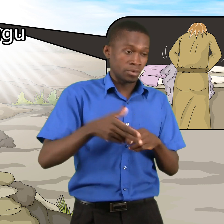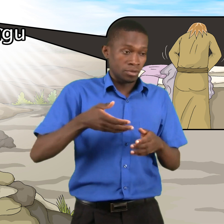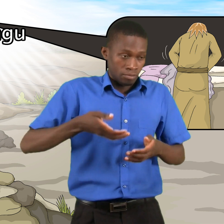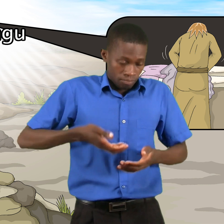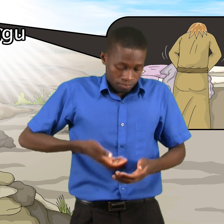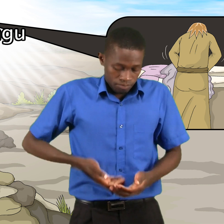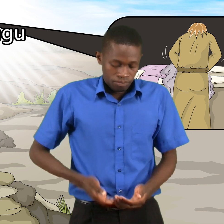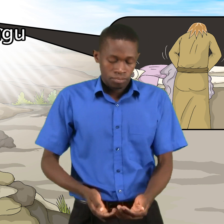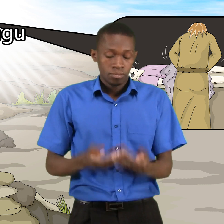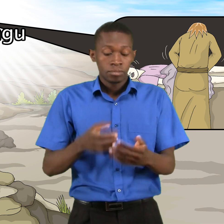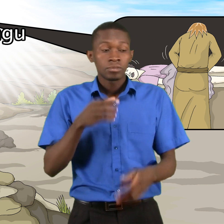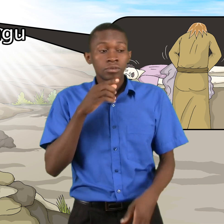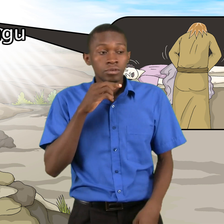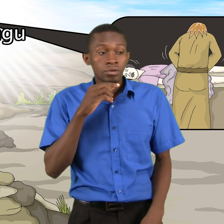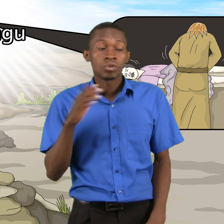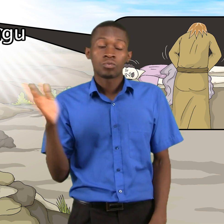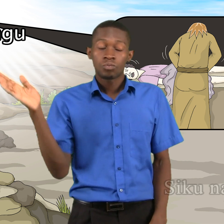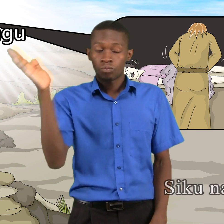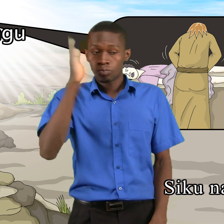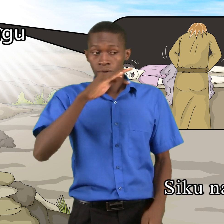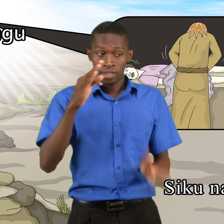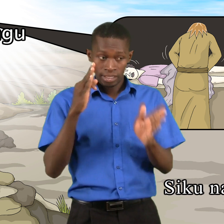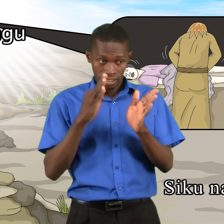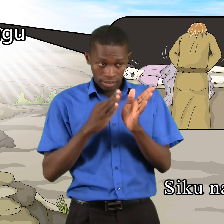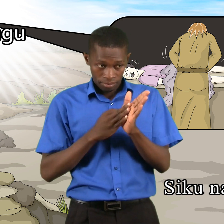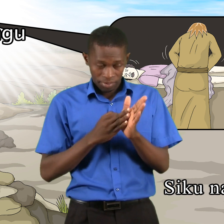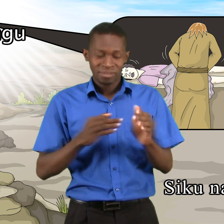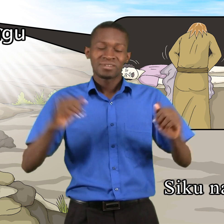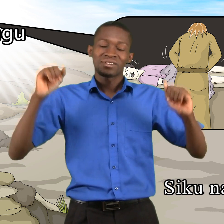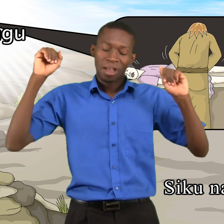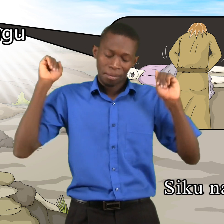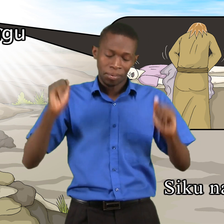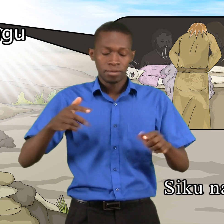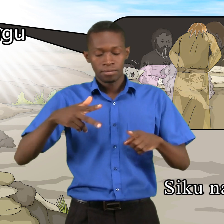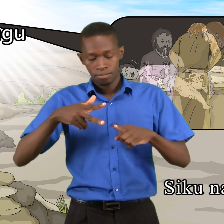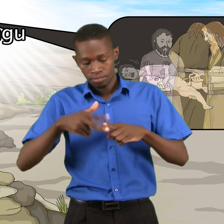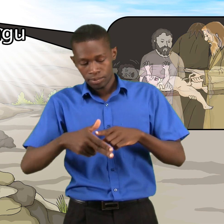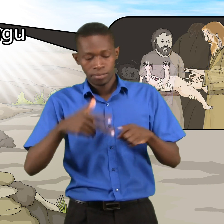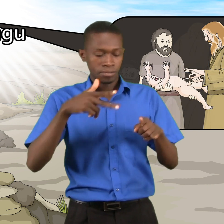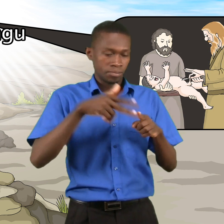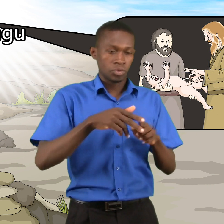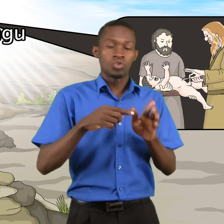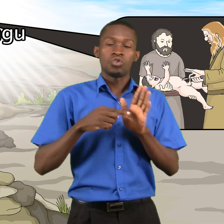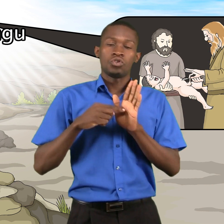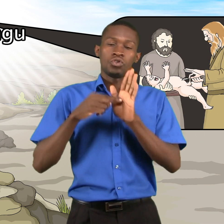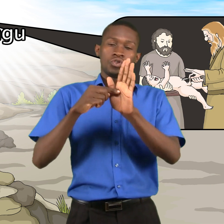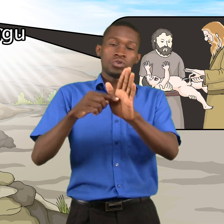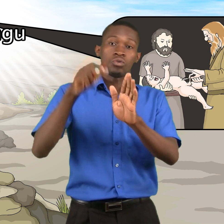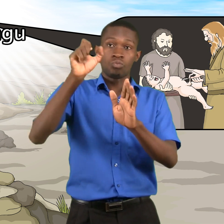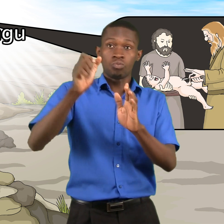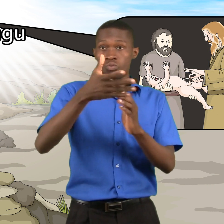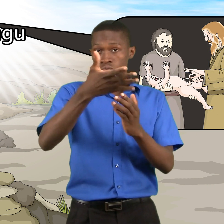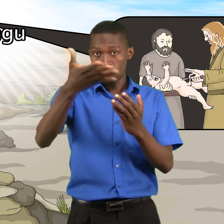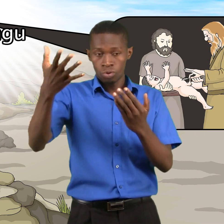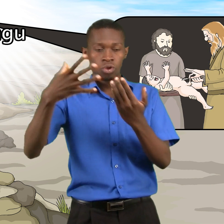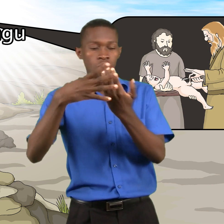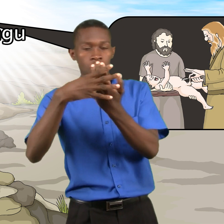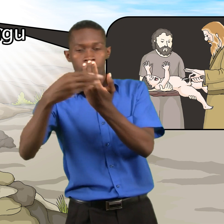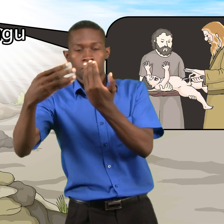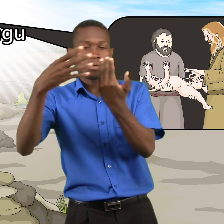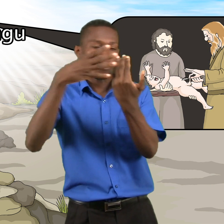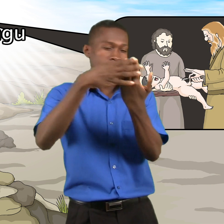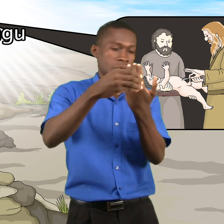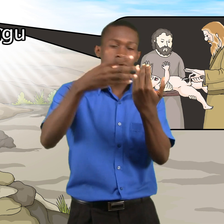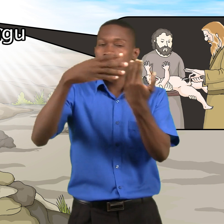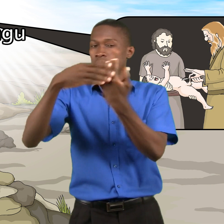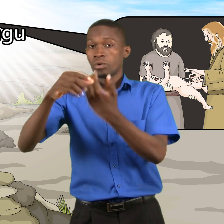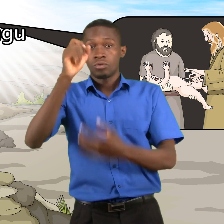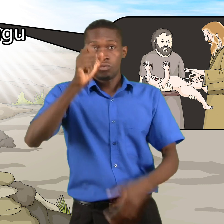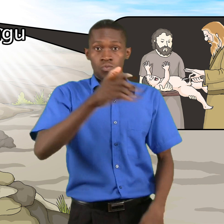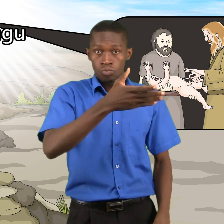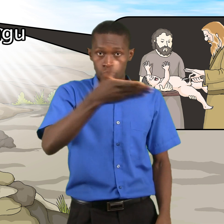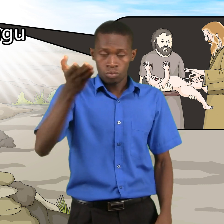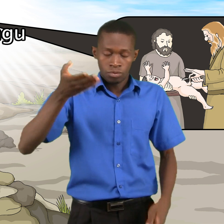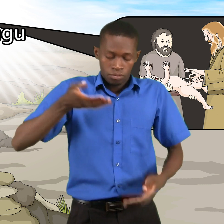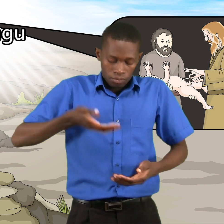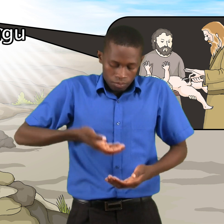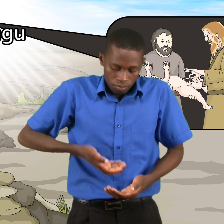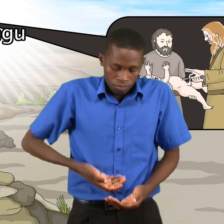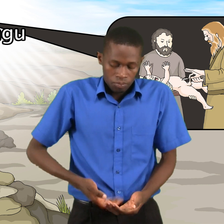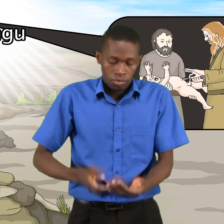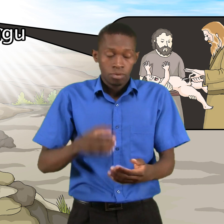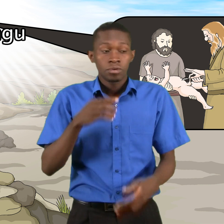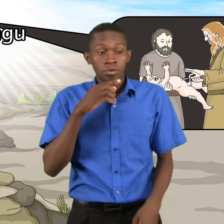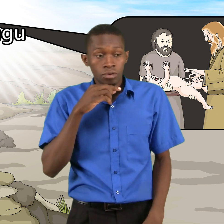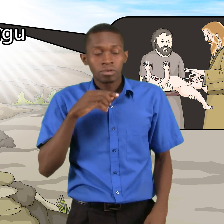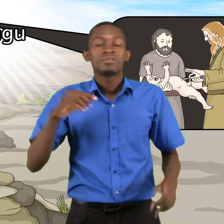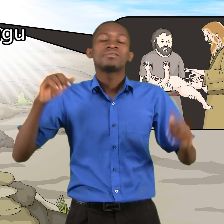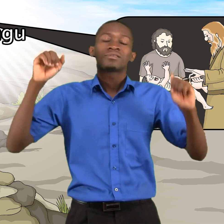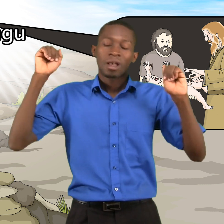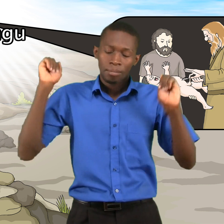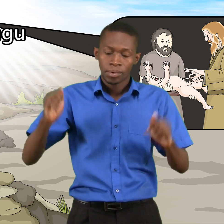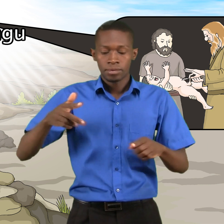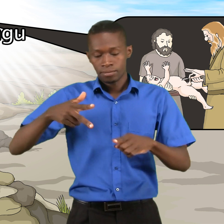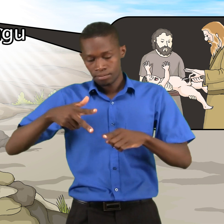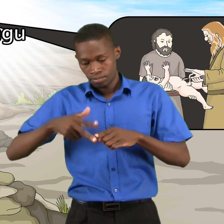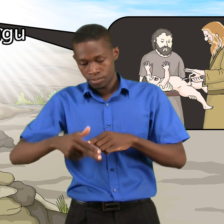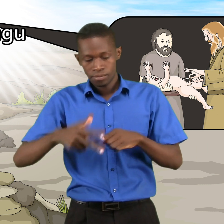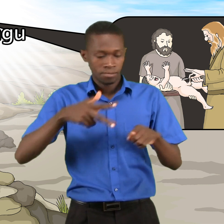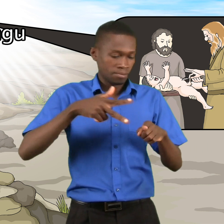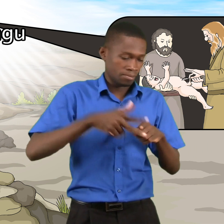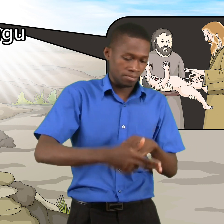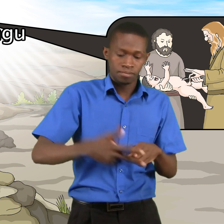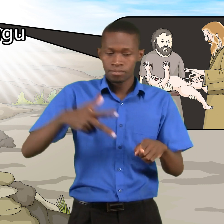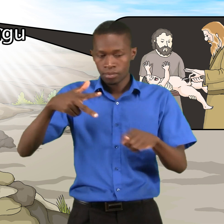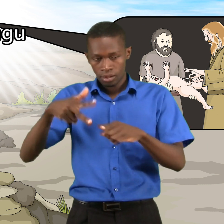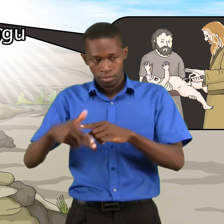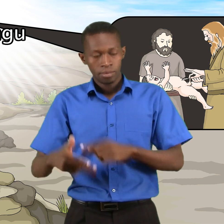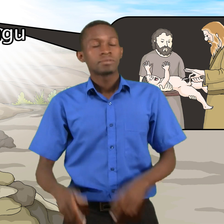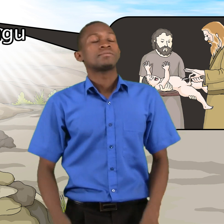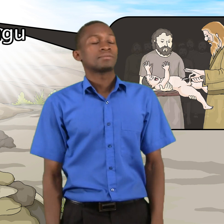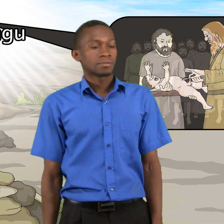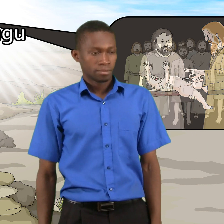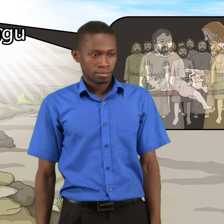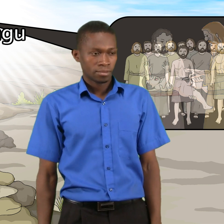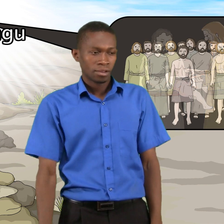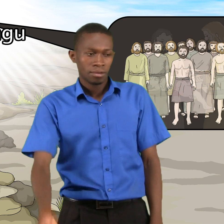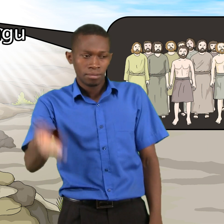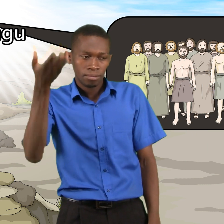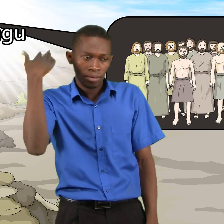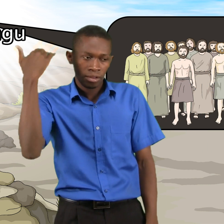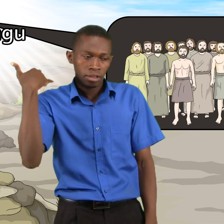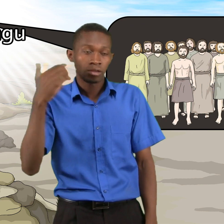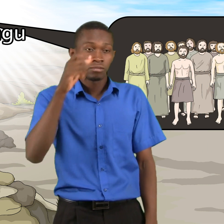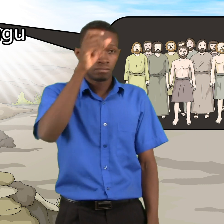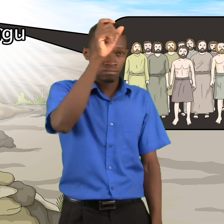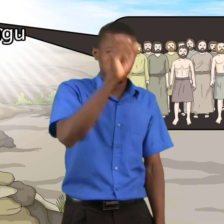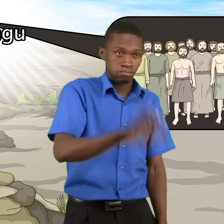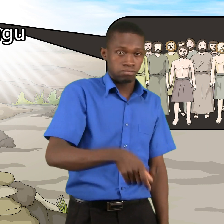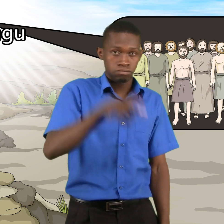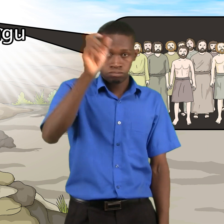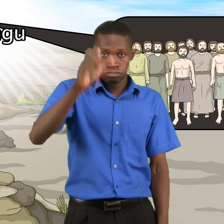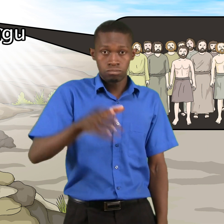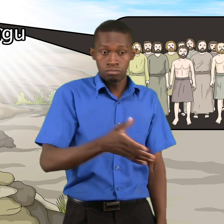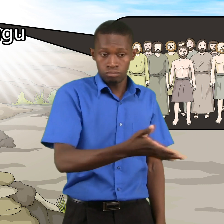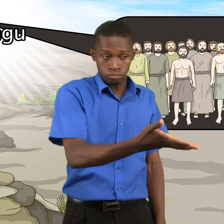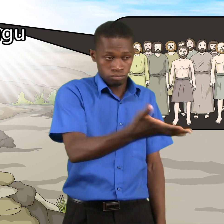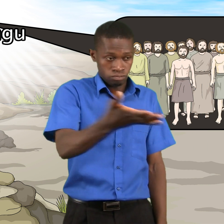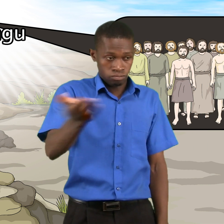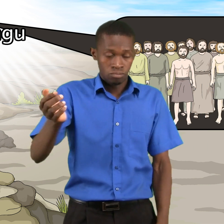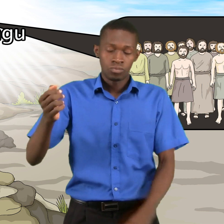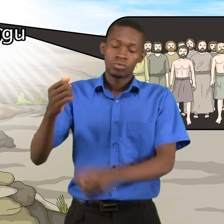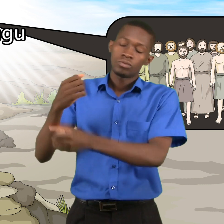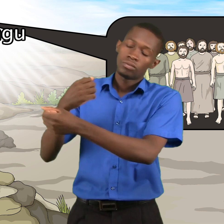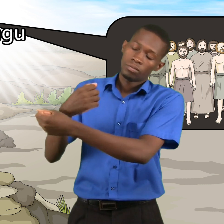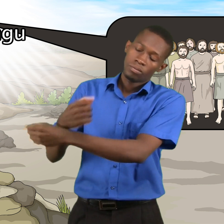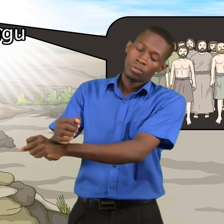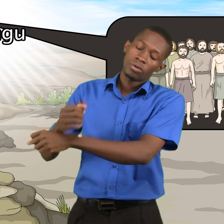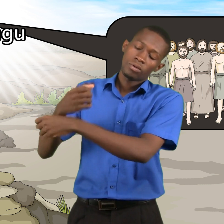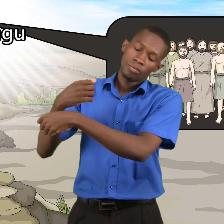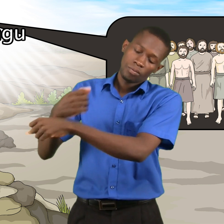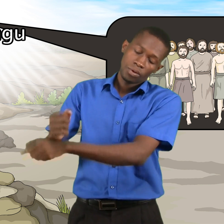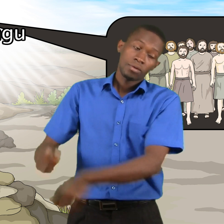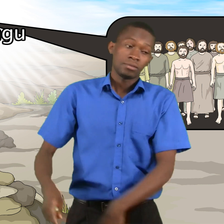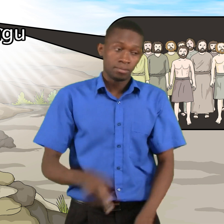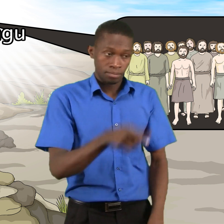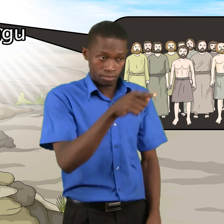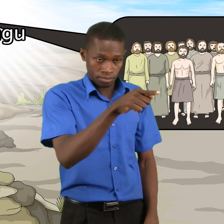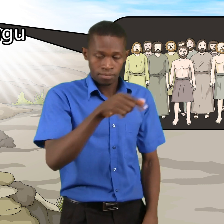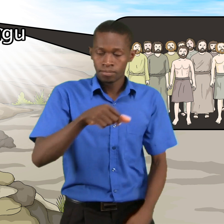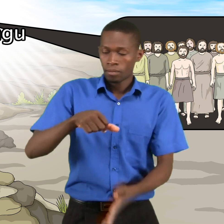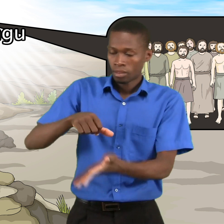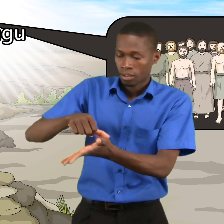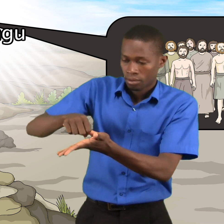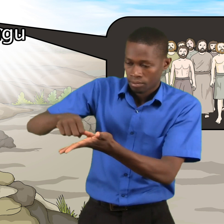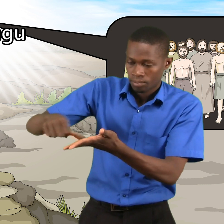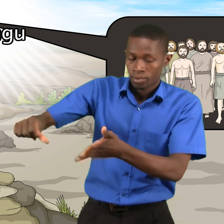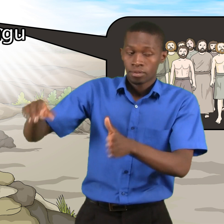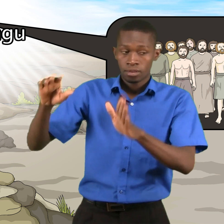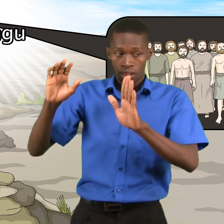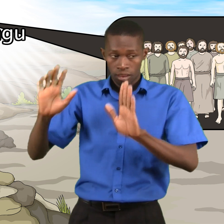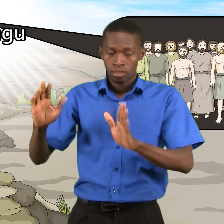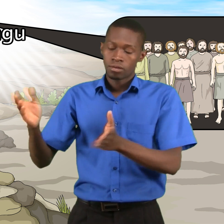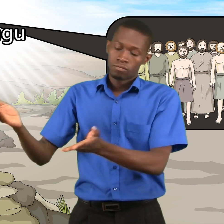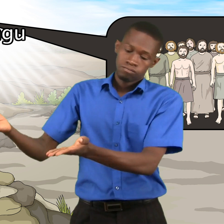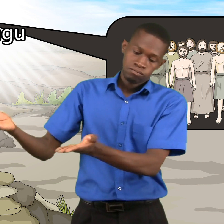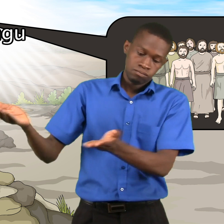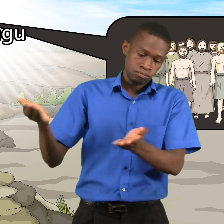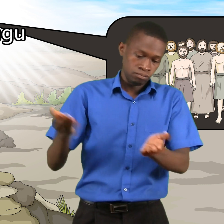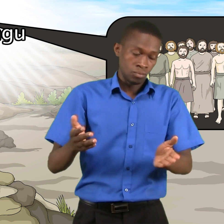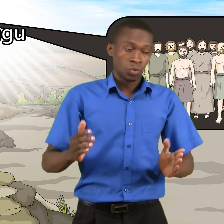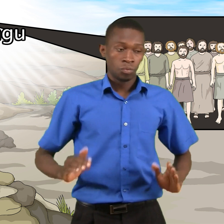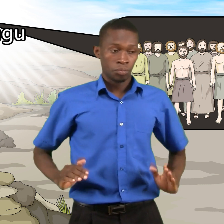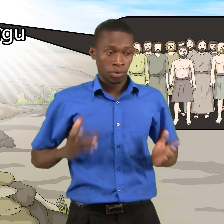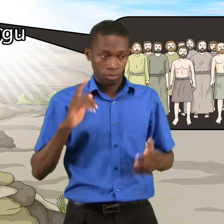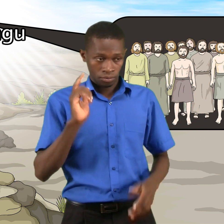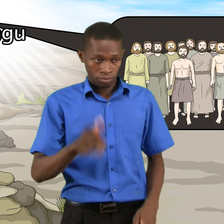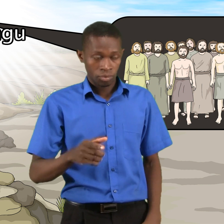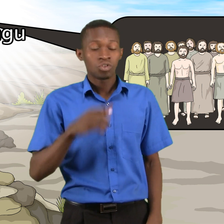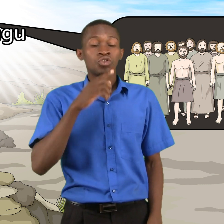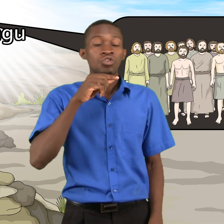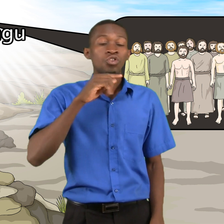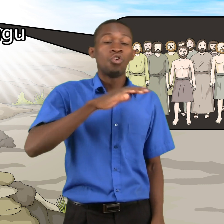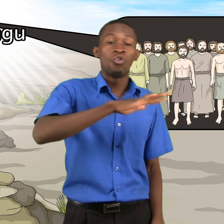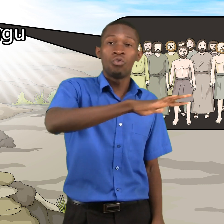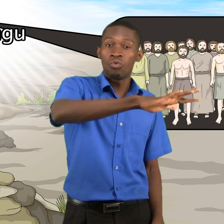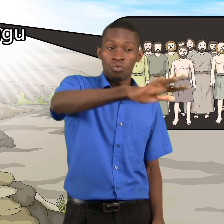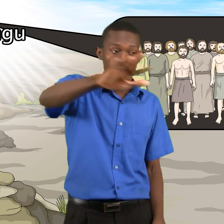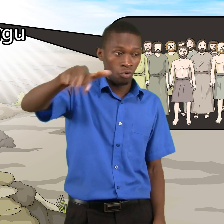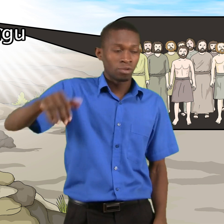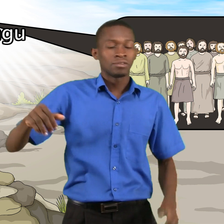Generation after generation, every male must be circumcised when he is eight days old, including those born in your household and those purchased from a foreigner—even those who are not your offspring.